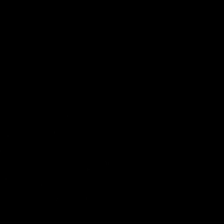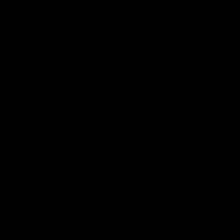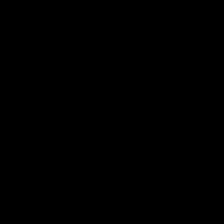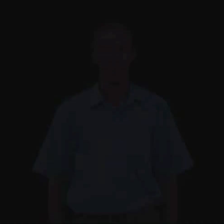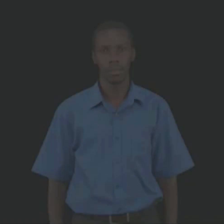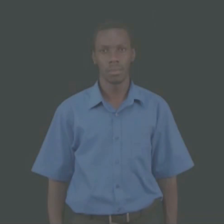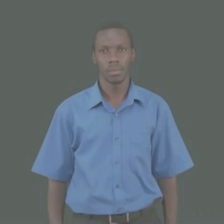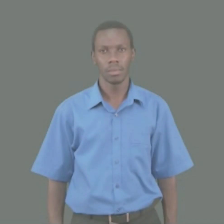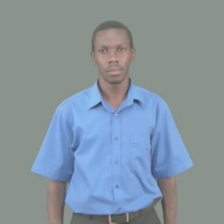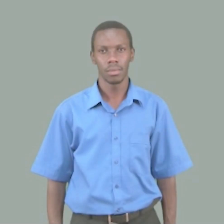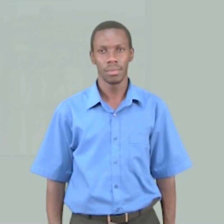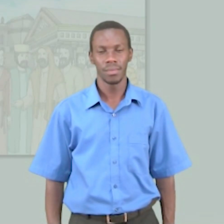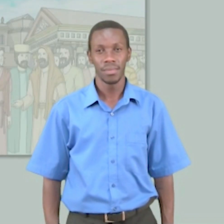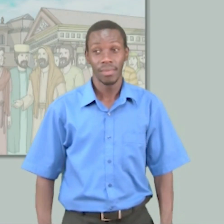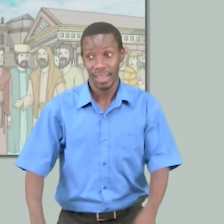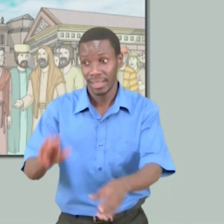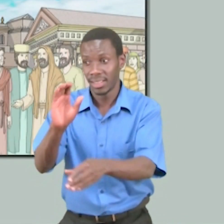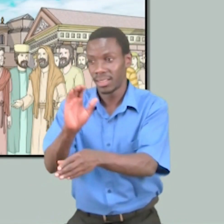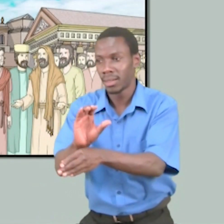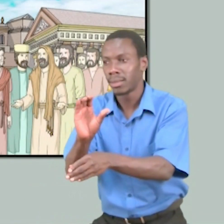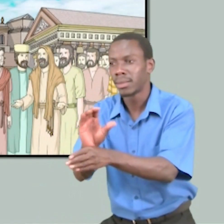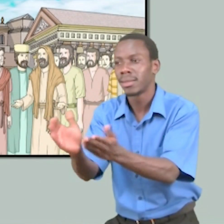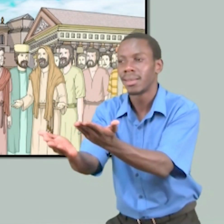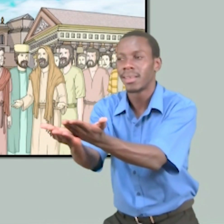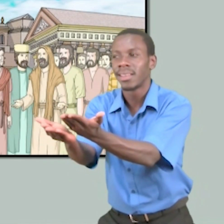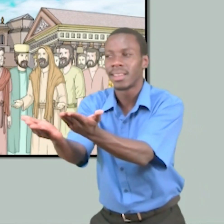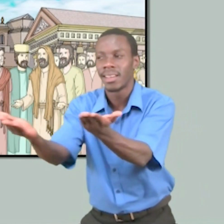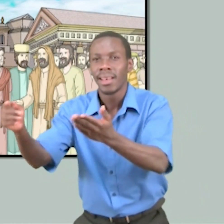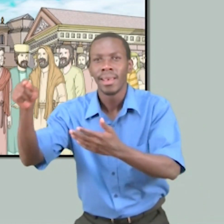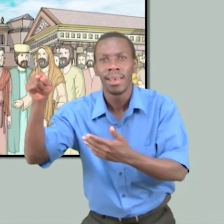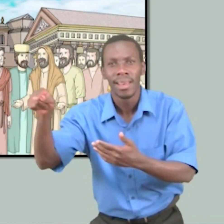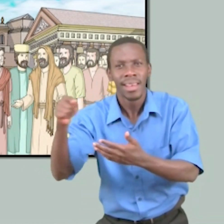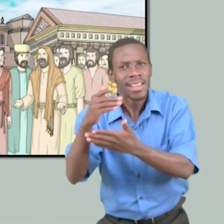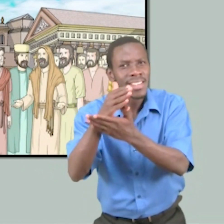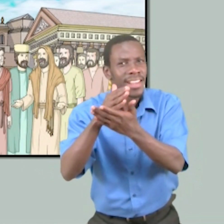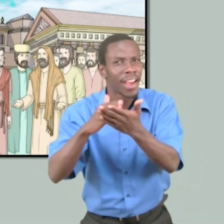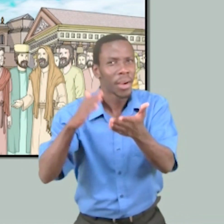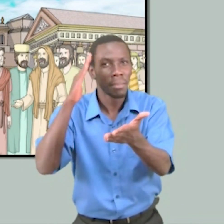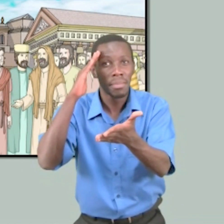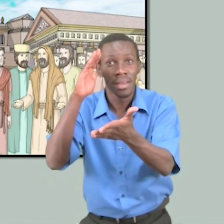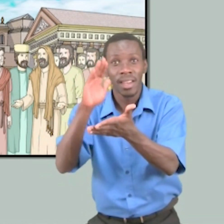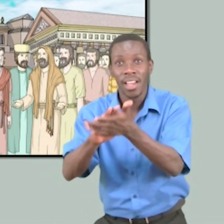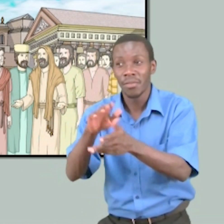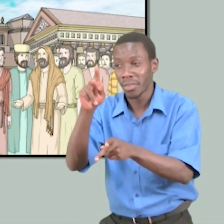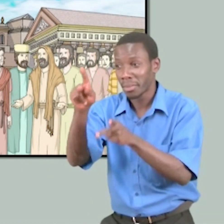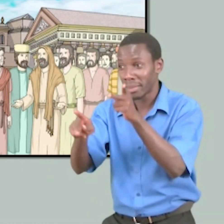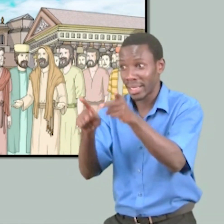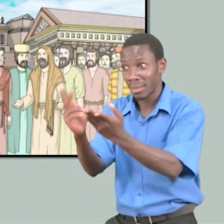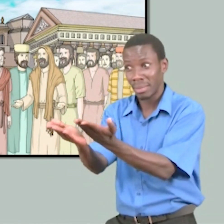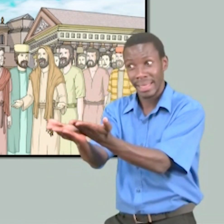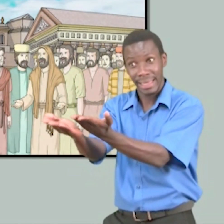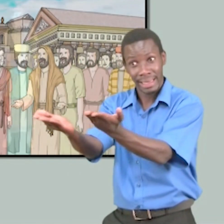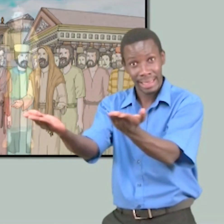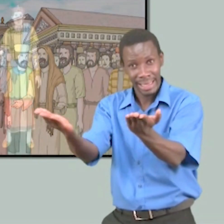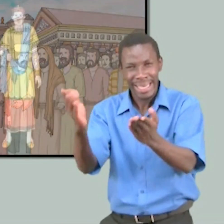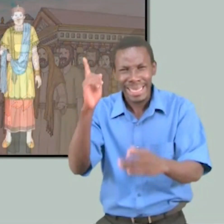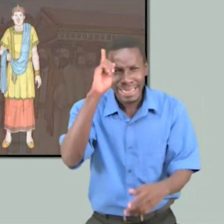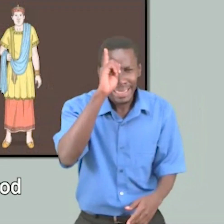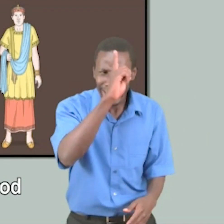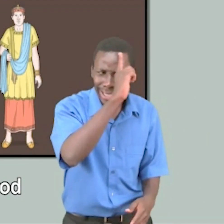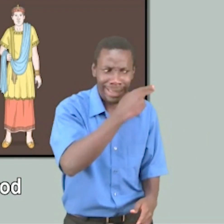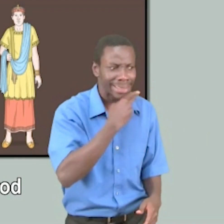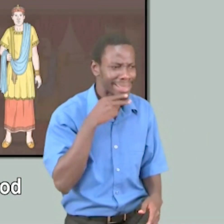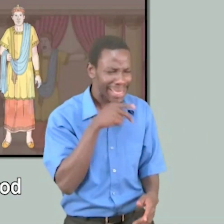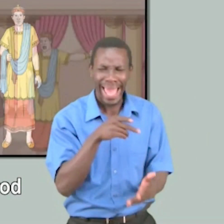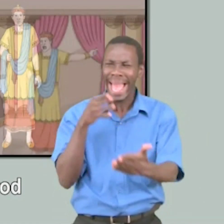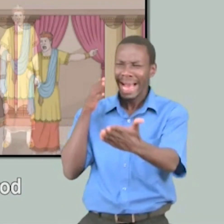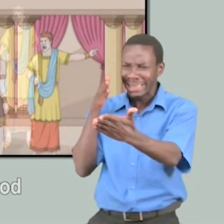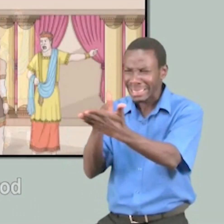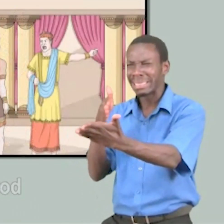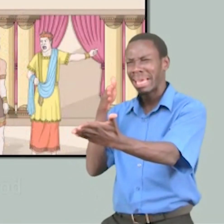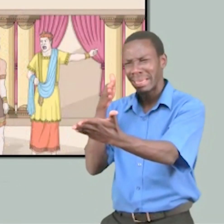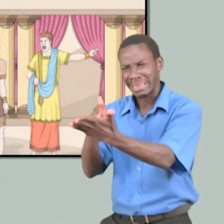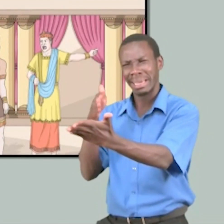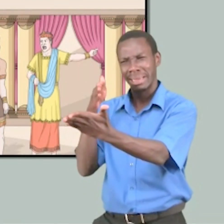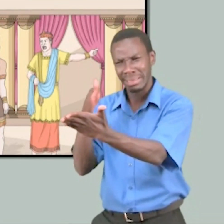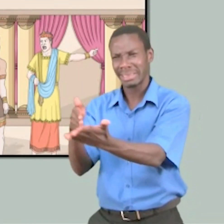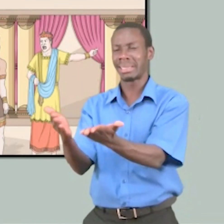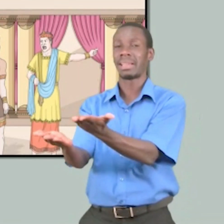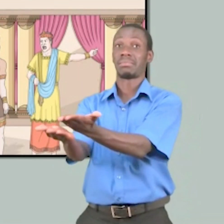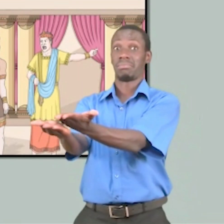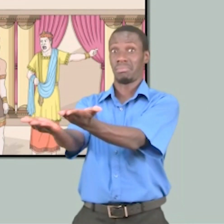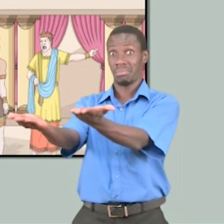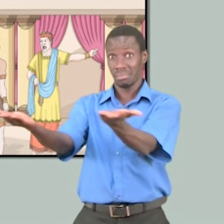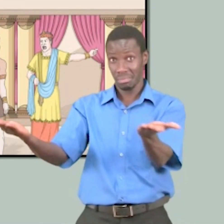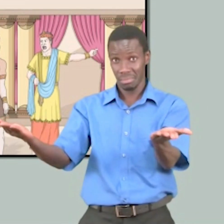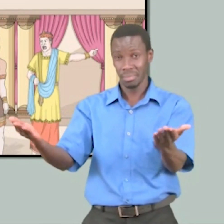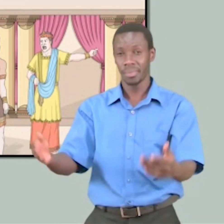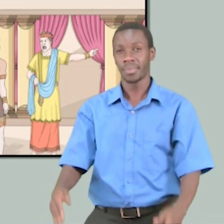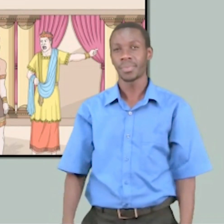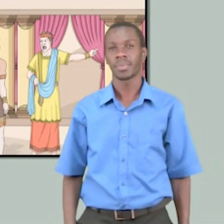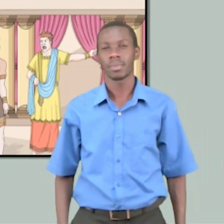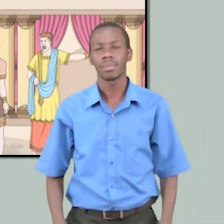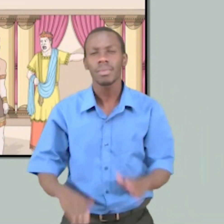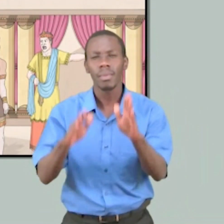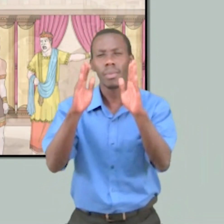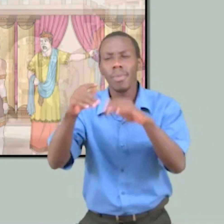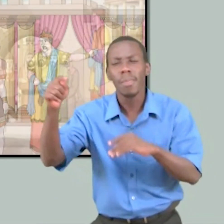About that time, King Herod reached out to harm some who belonged to the church.